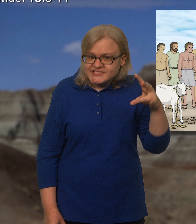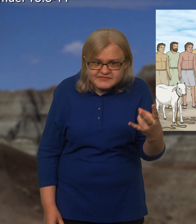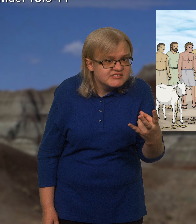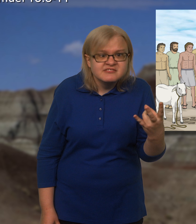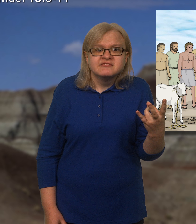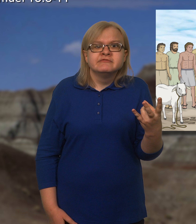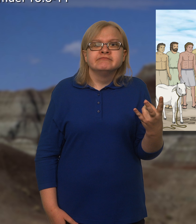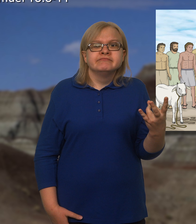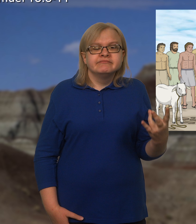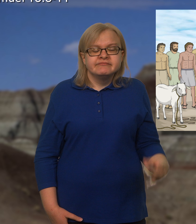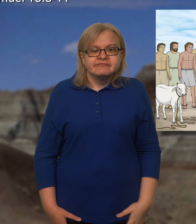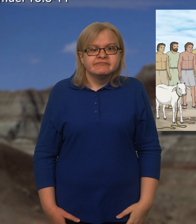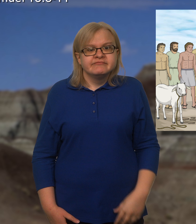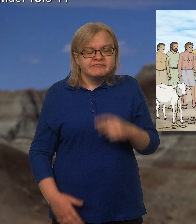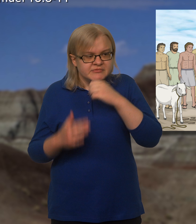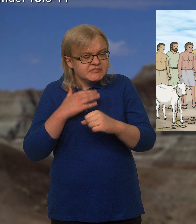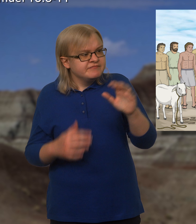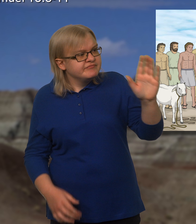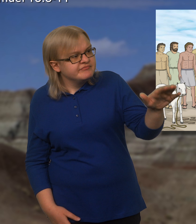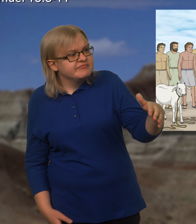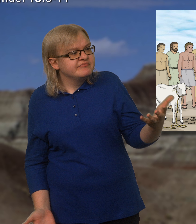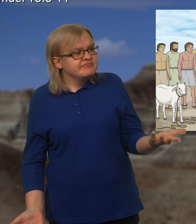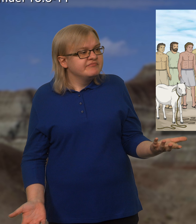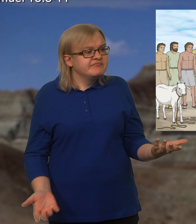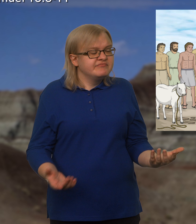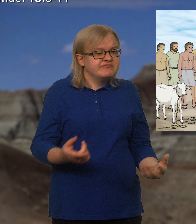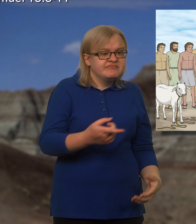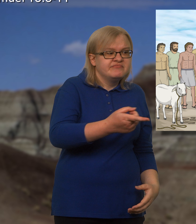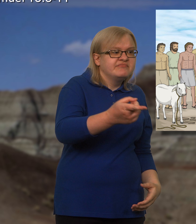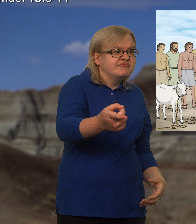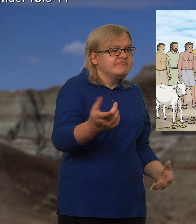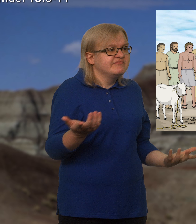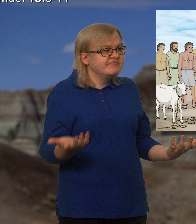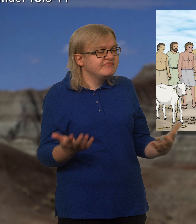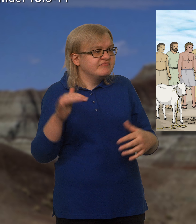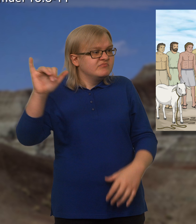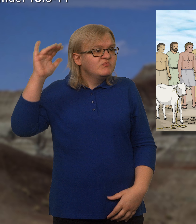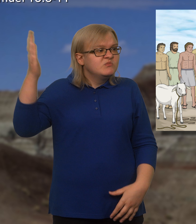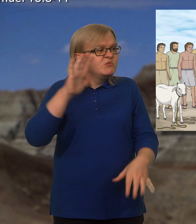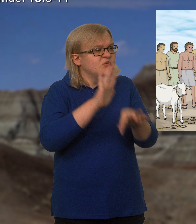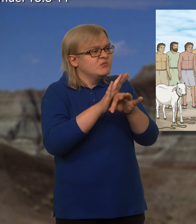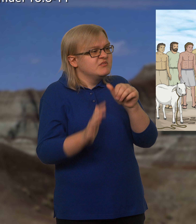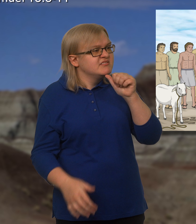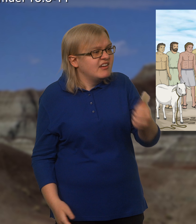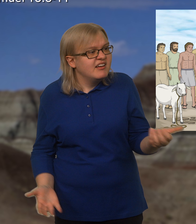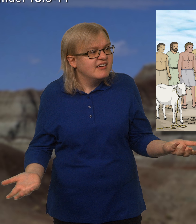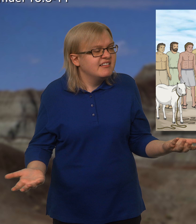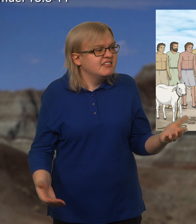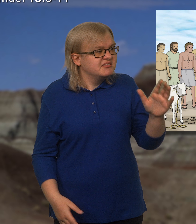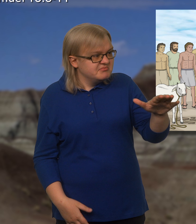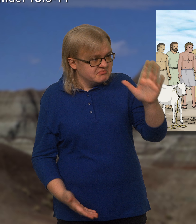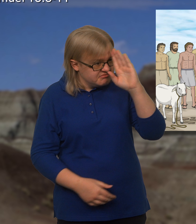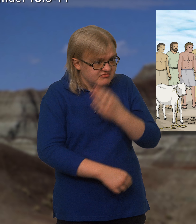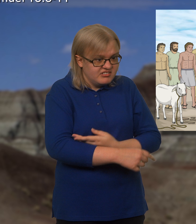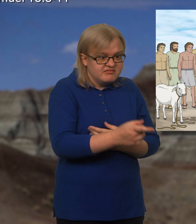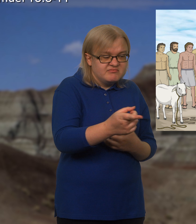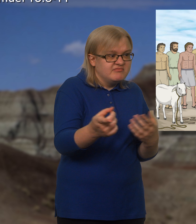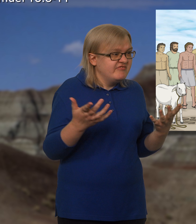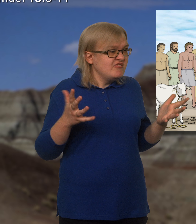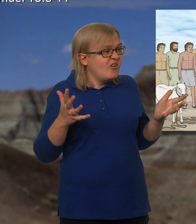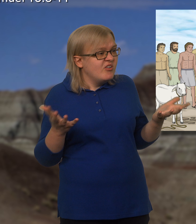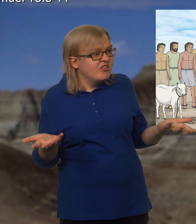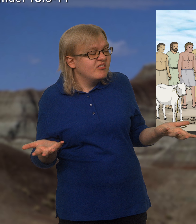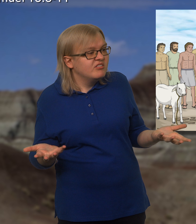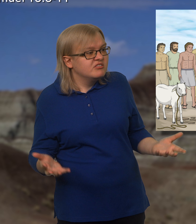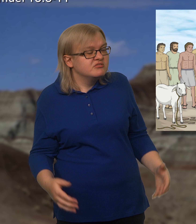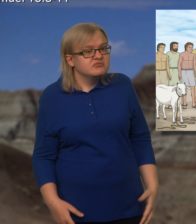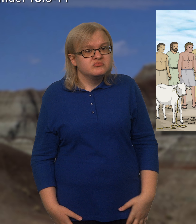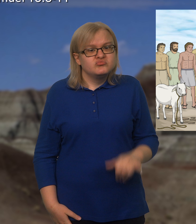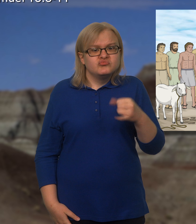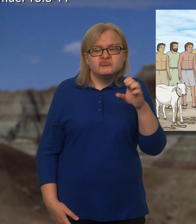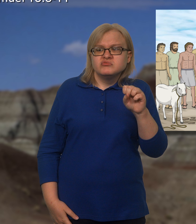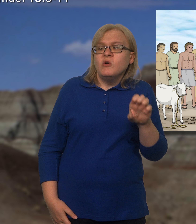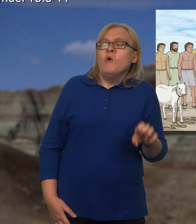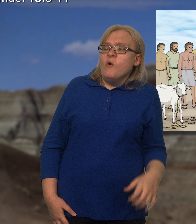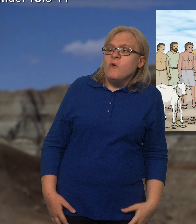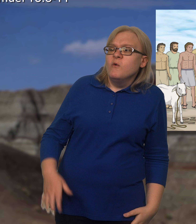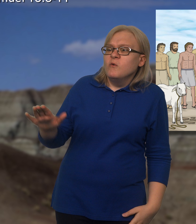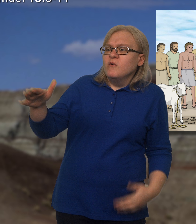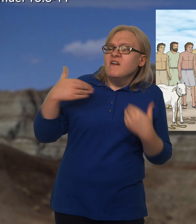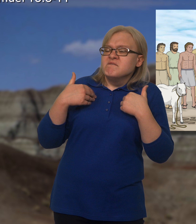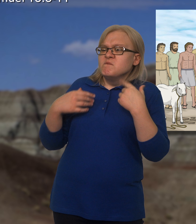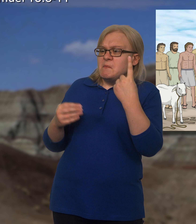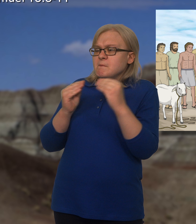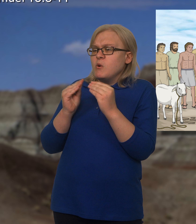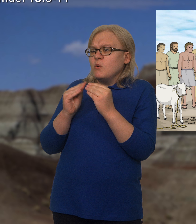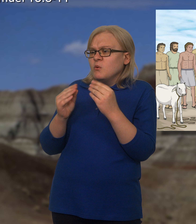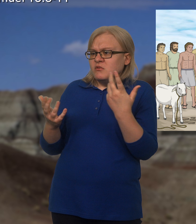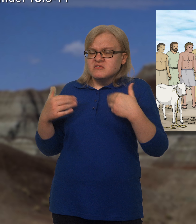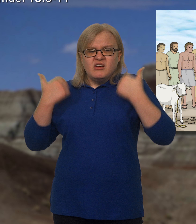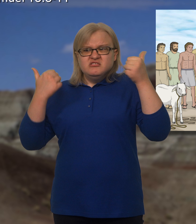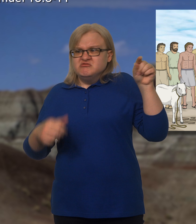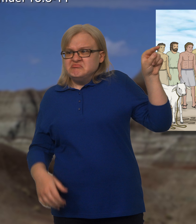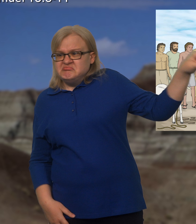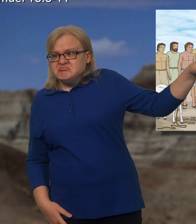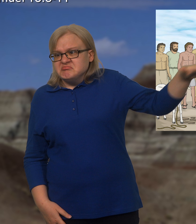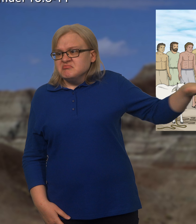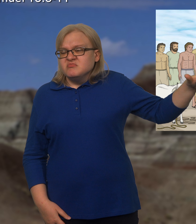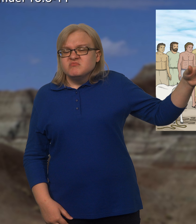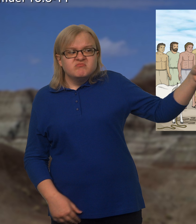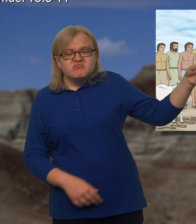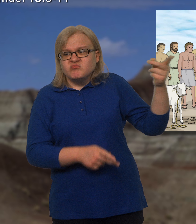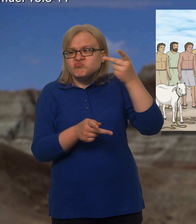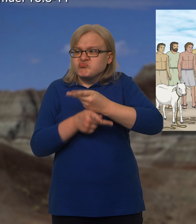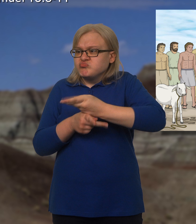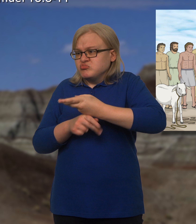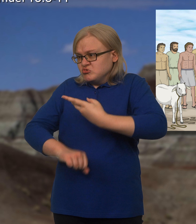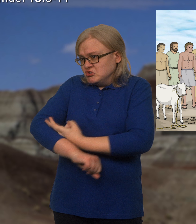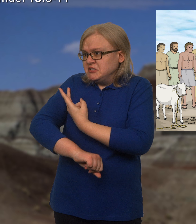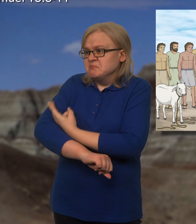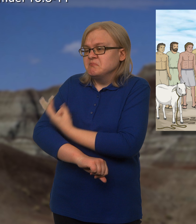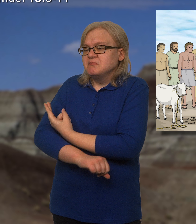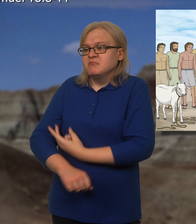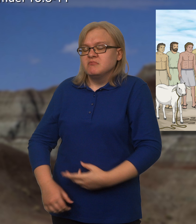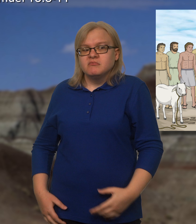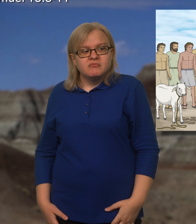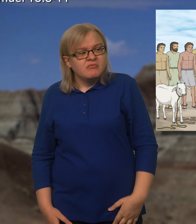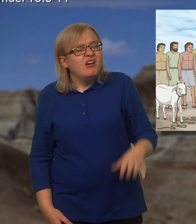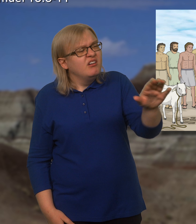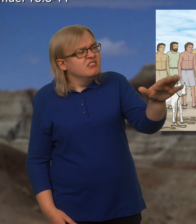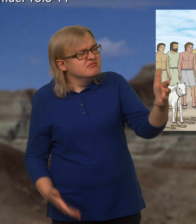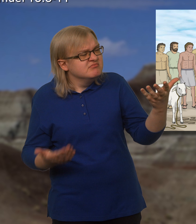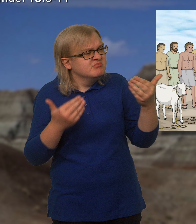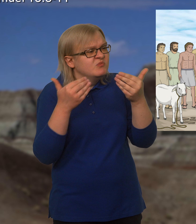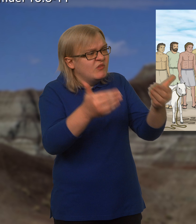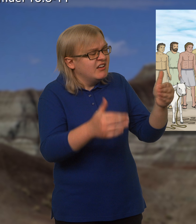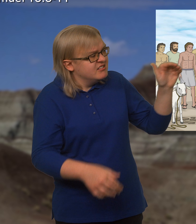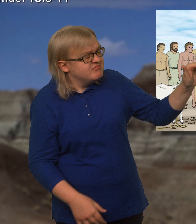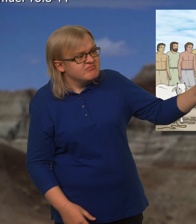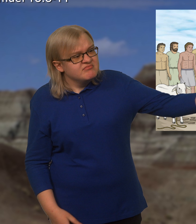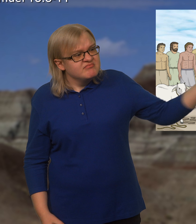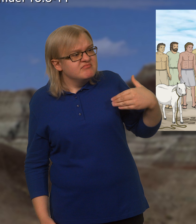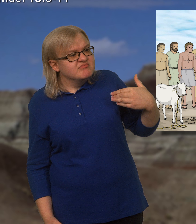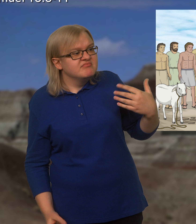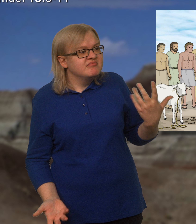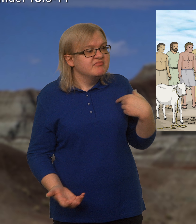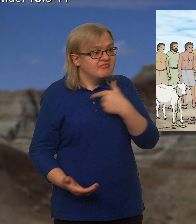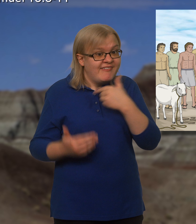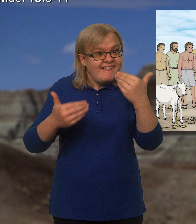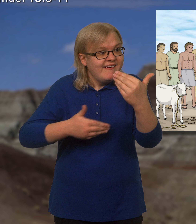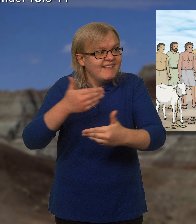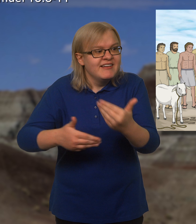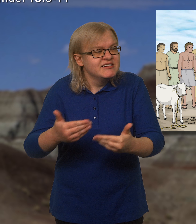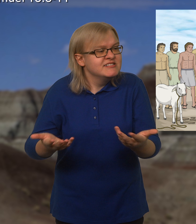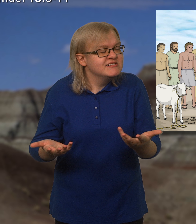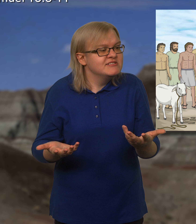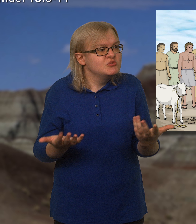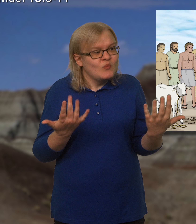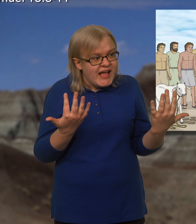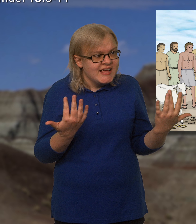And Samuel asked him, “Are these all the sons you have?” “There is still the youngest,” Jesse replied, “but he is tending the sheep.”